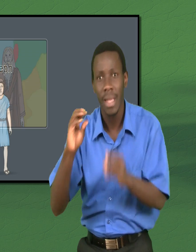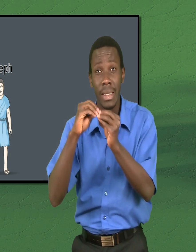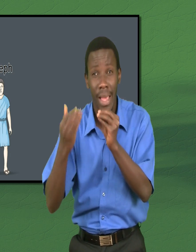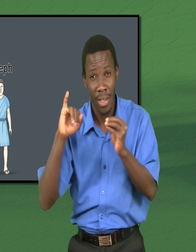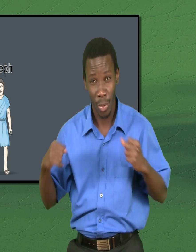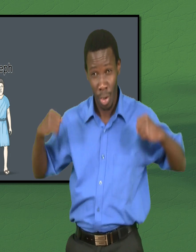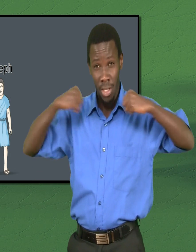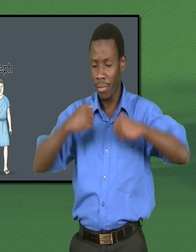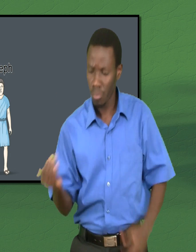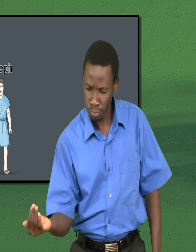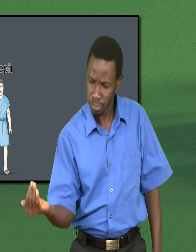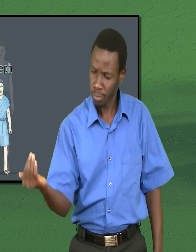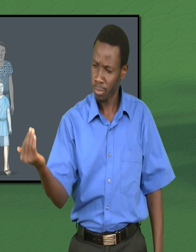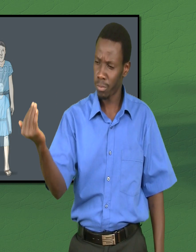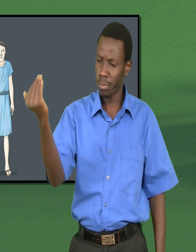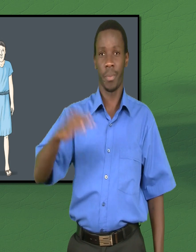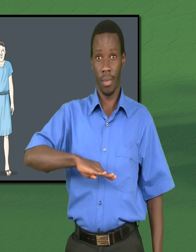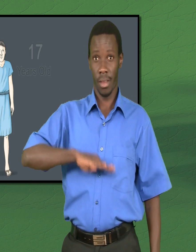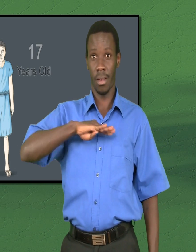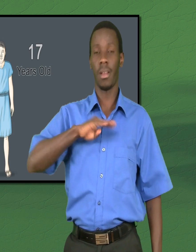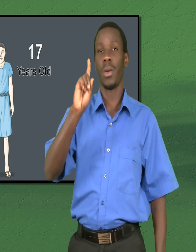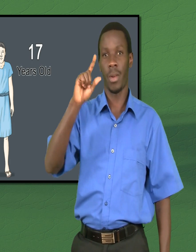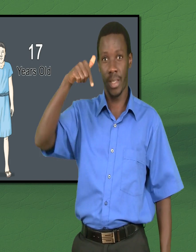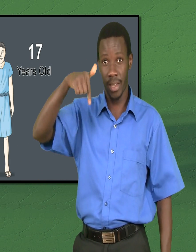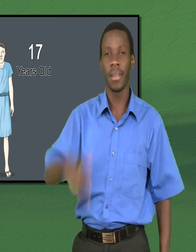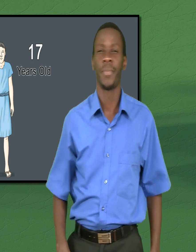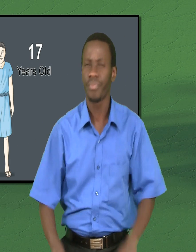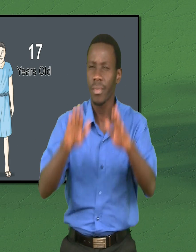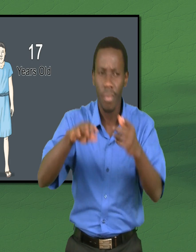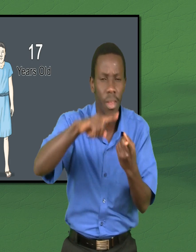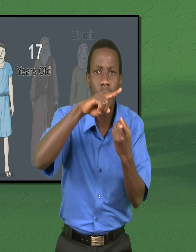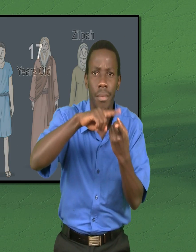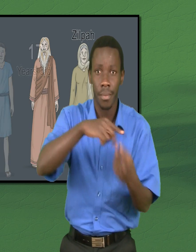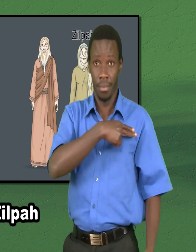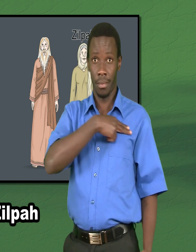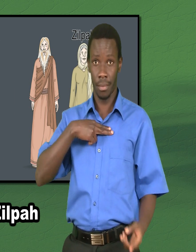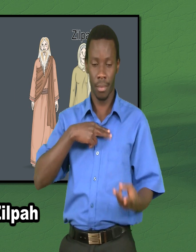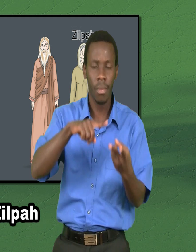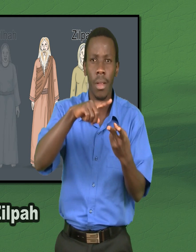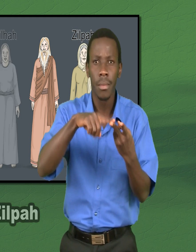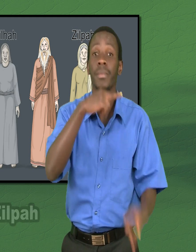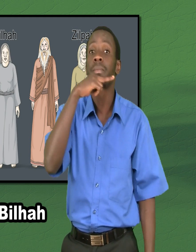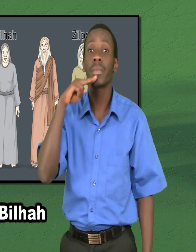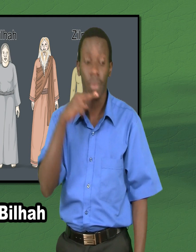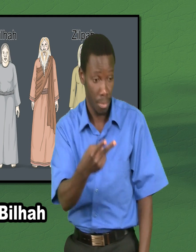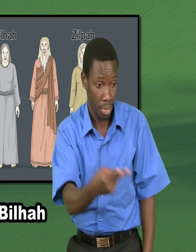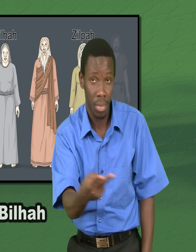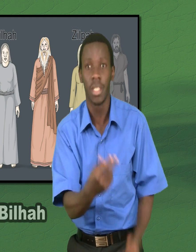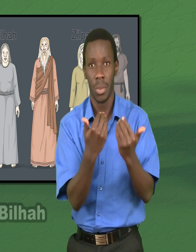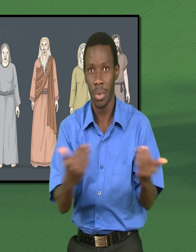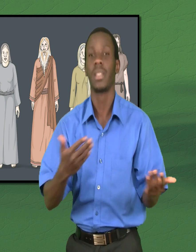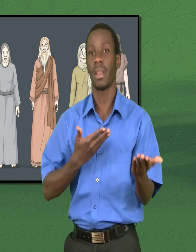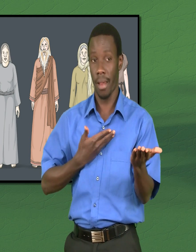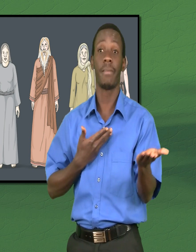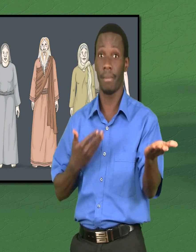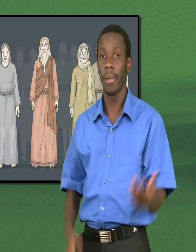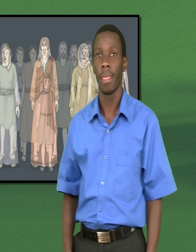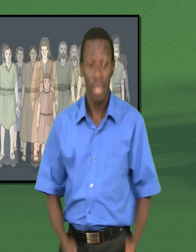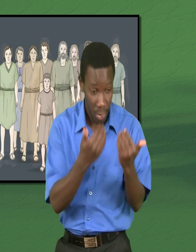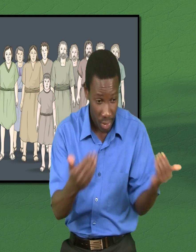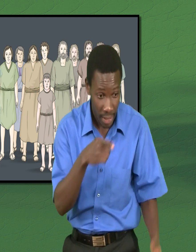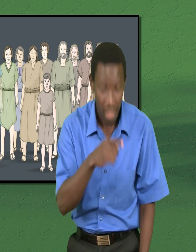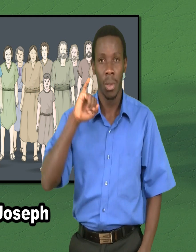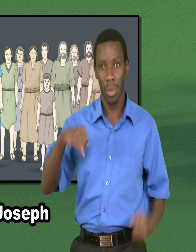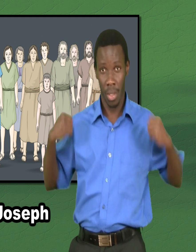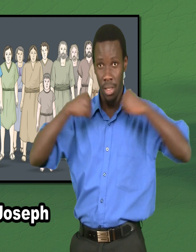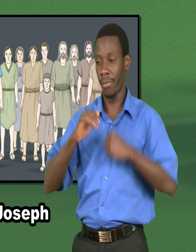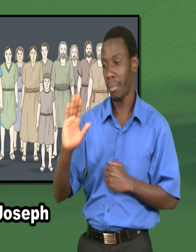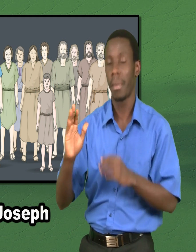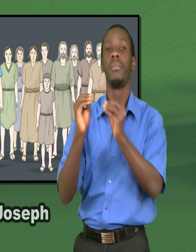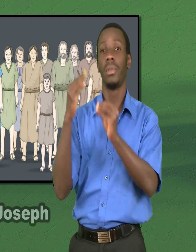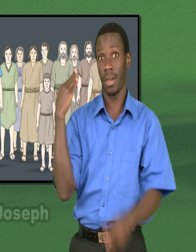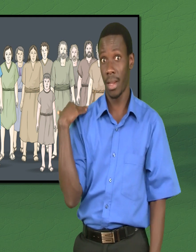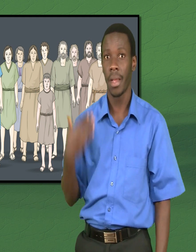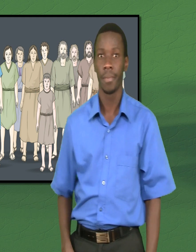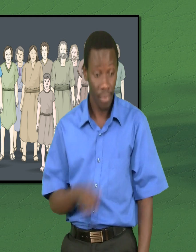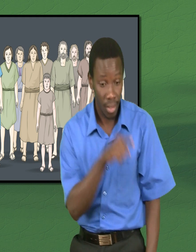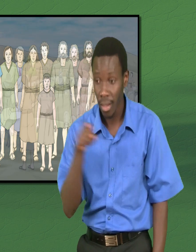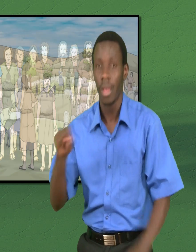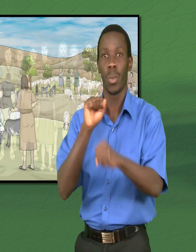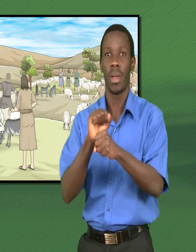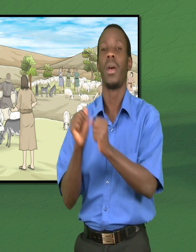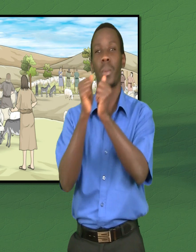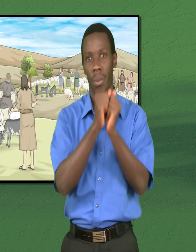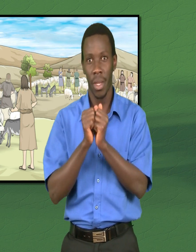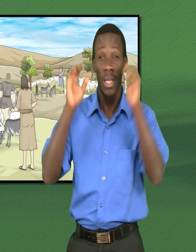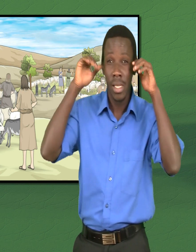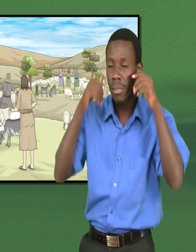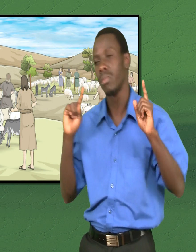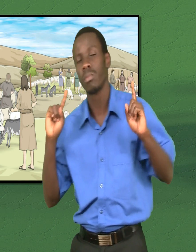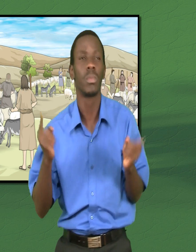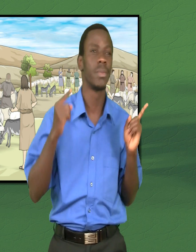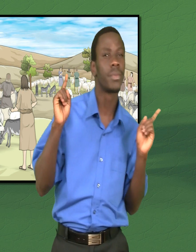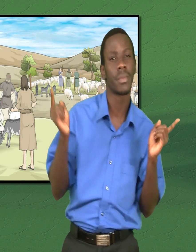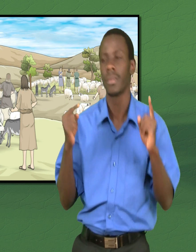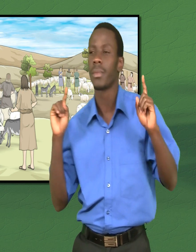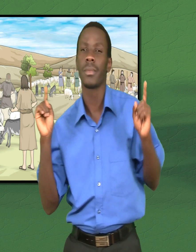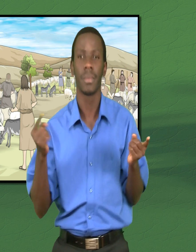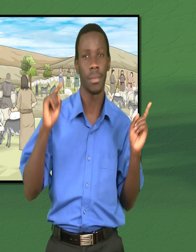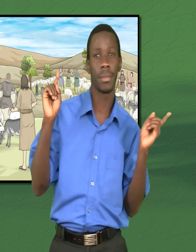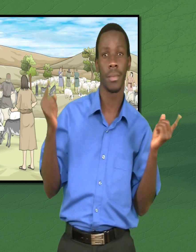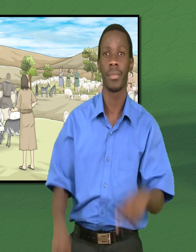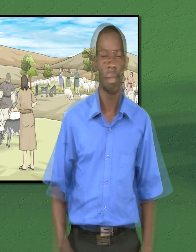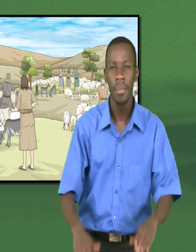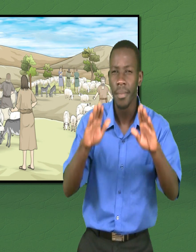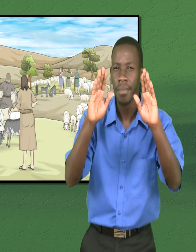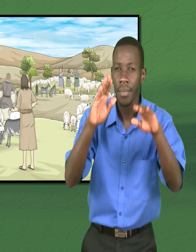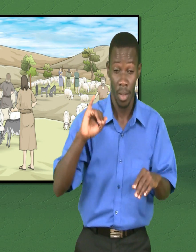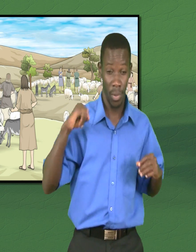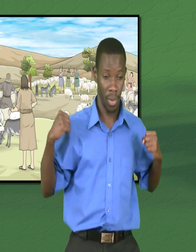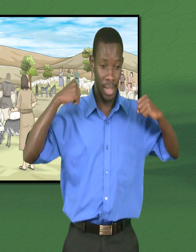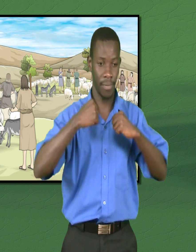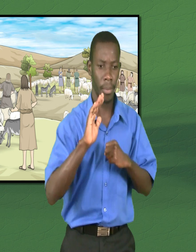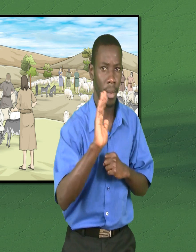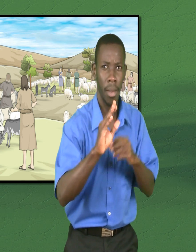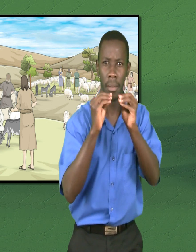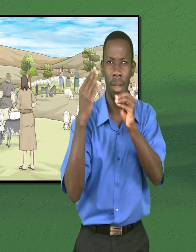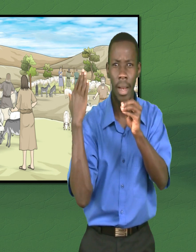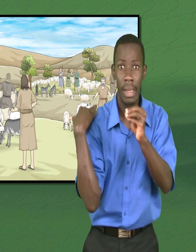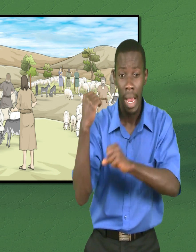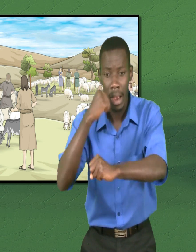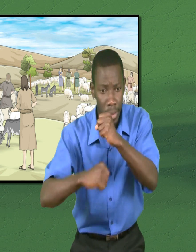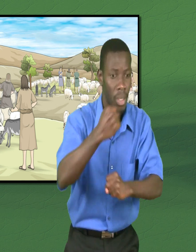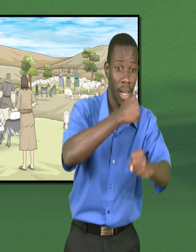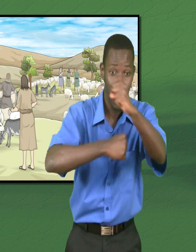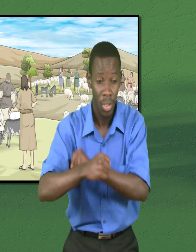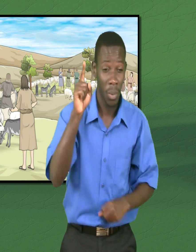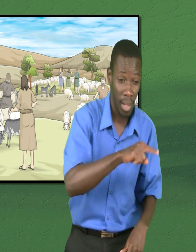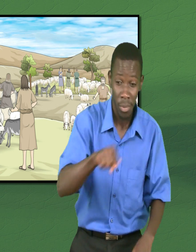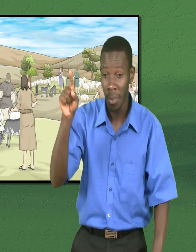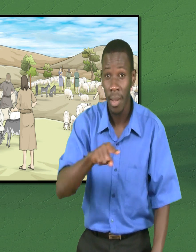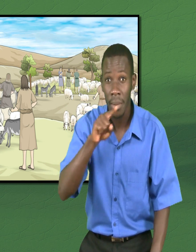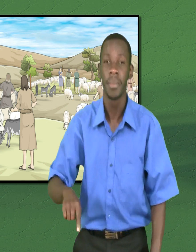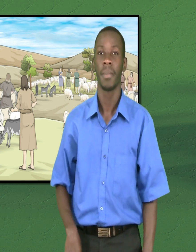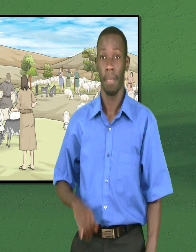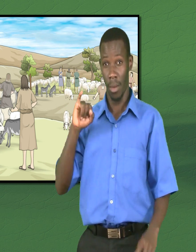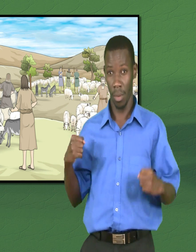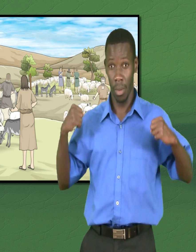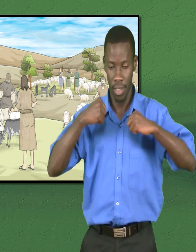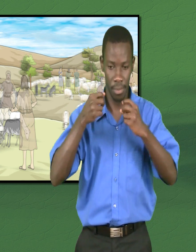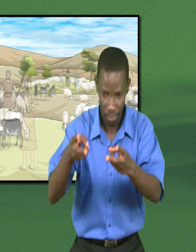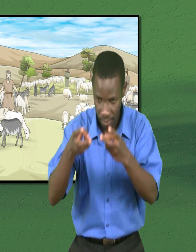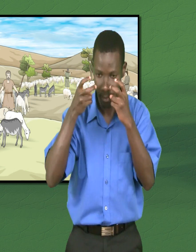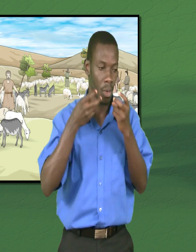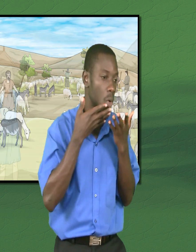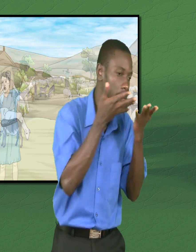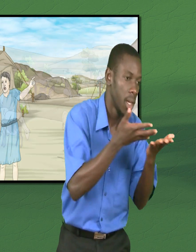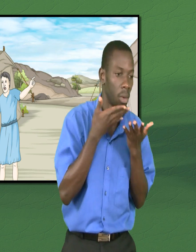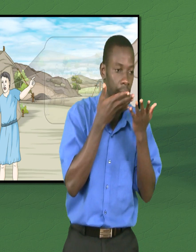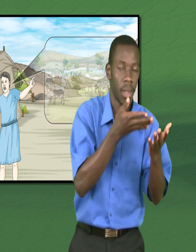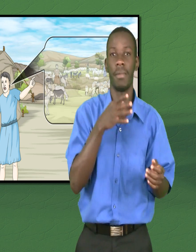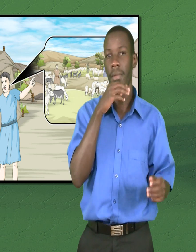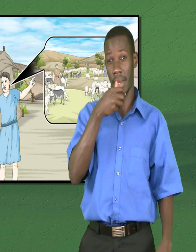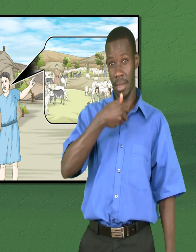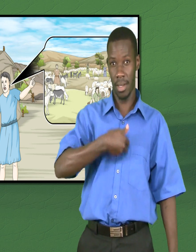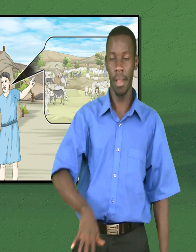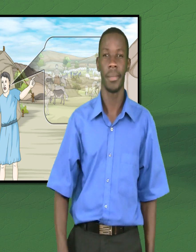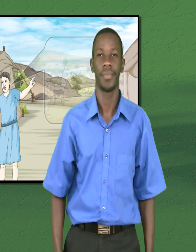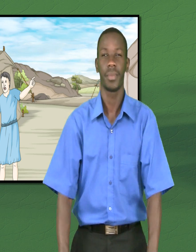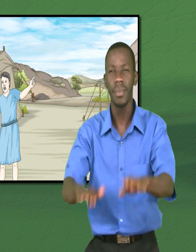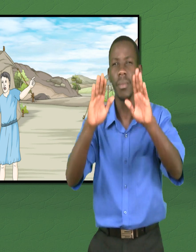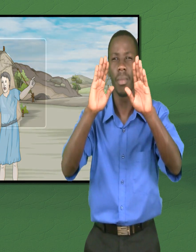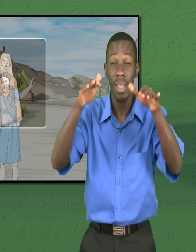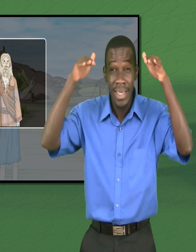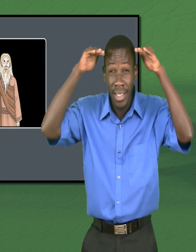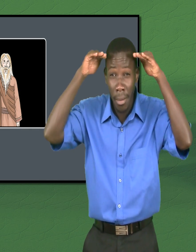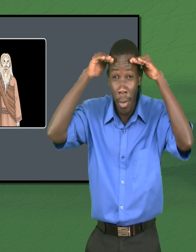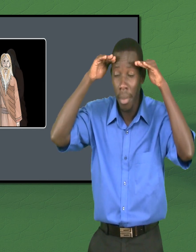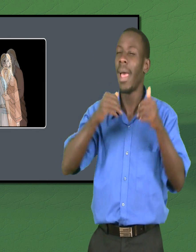When Joseph was seventeen years old, he was tending the flock with his brothers, the sons of his father’s wives Bilhah and Zilpah, and he brought their father a bad report about them.